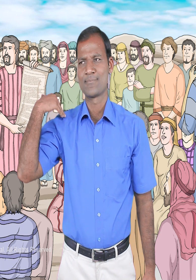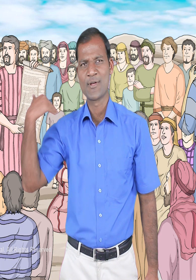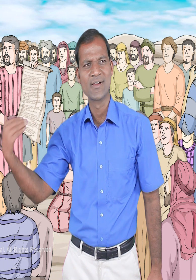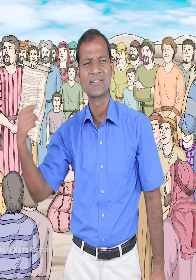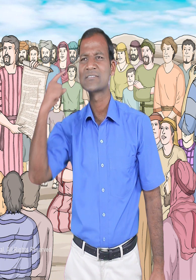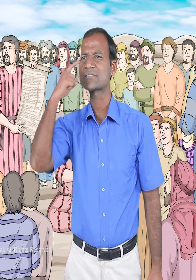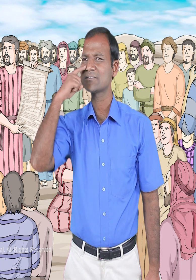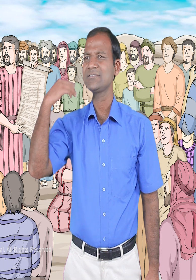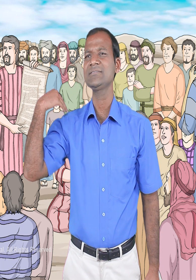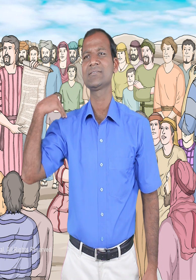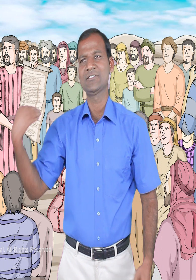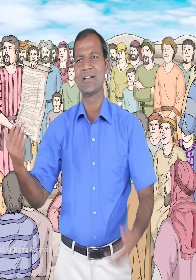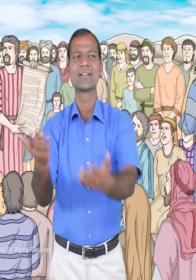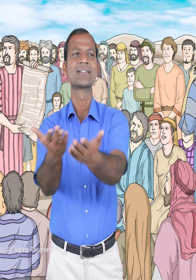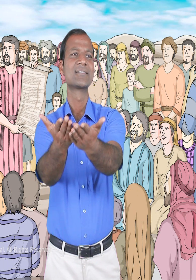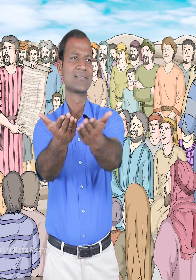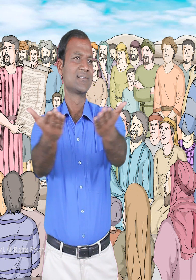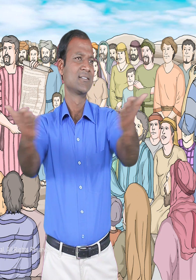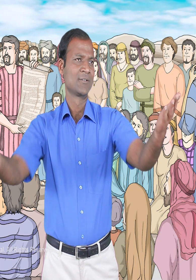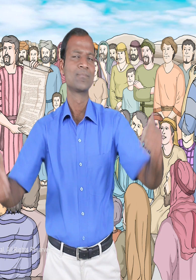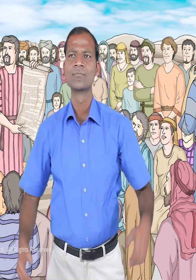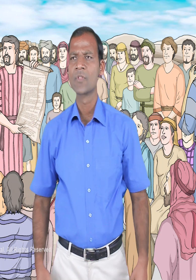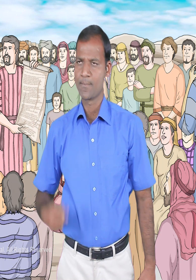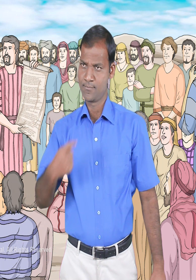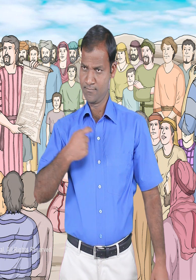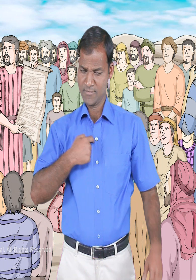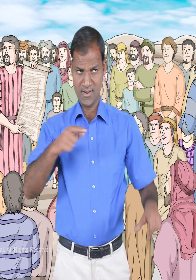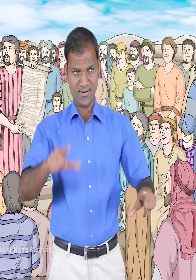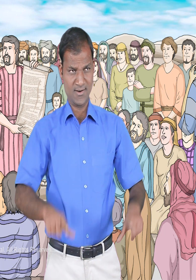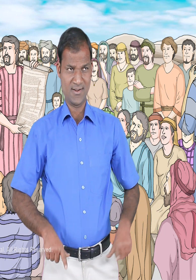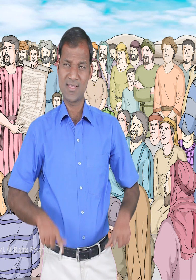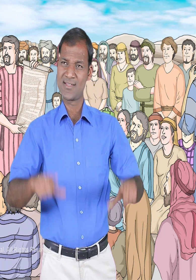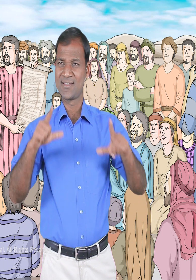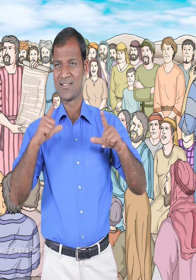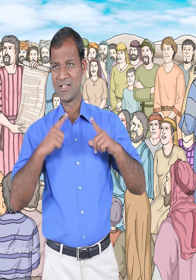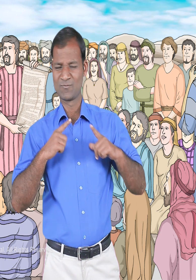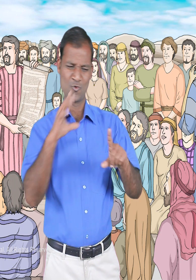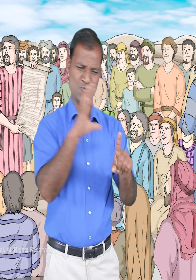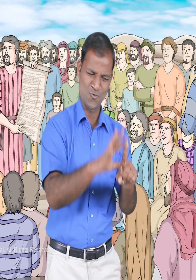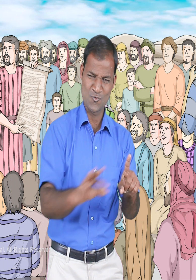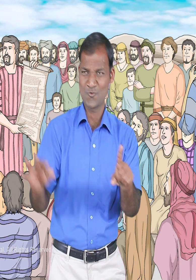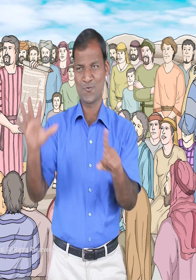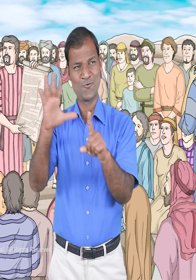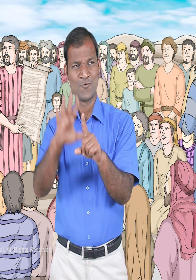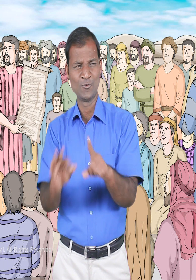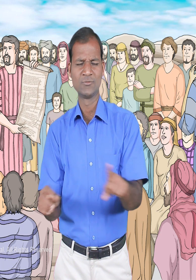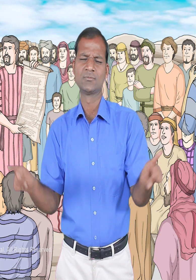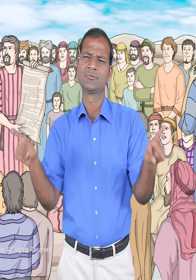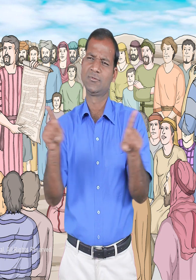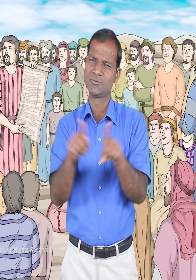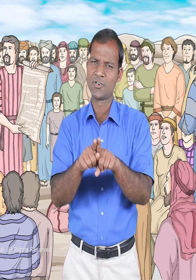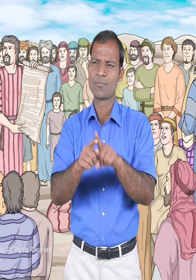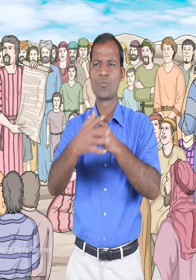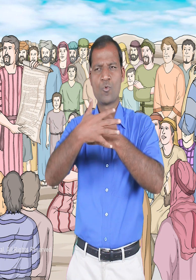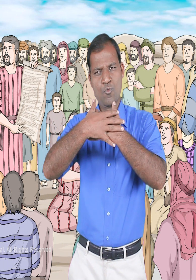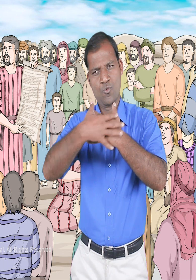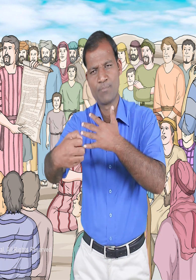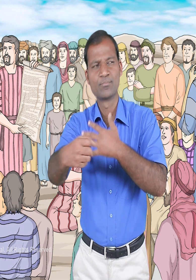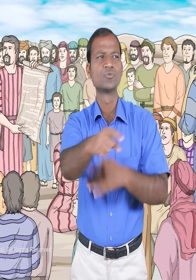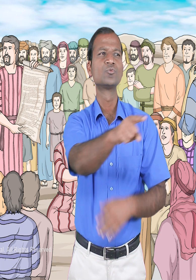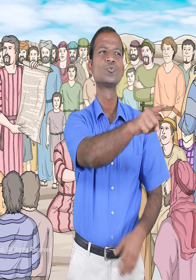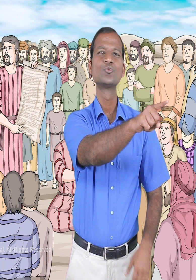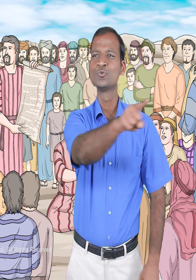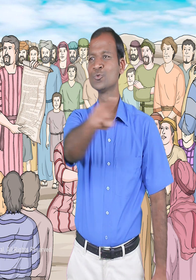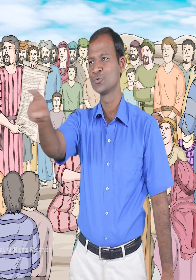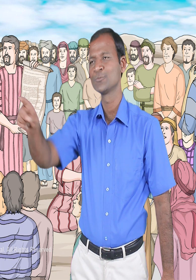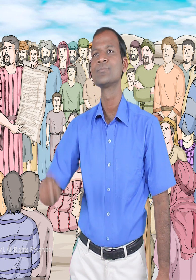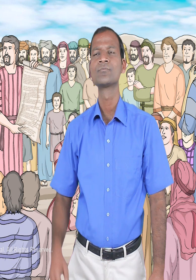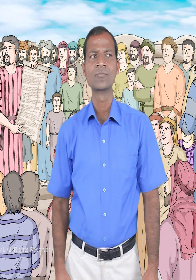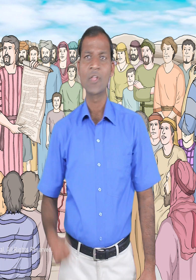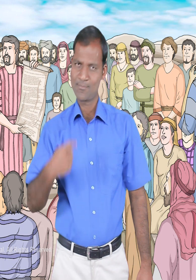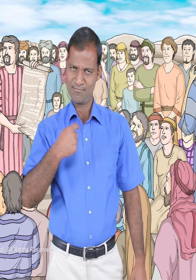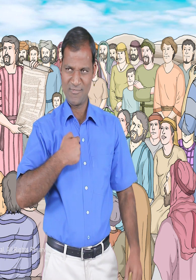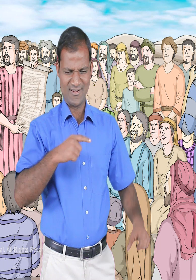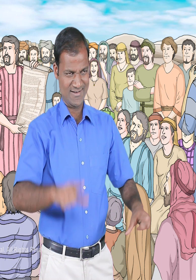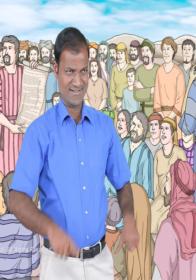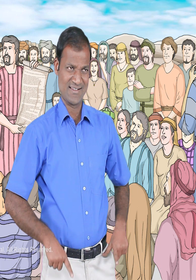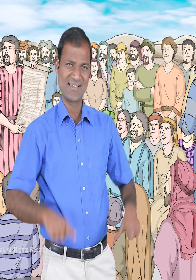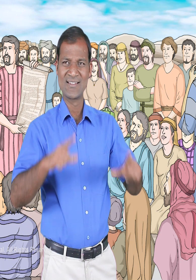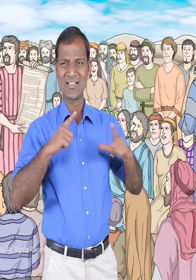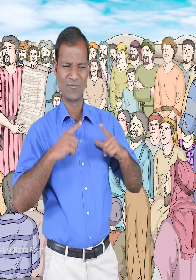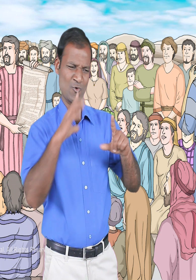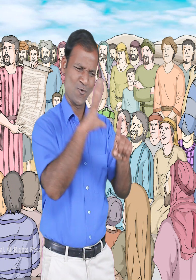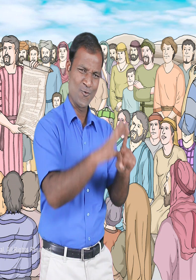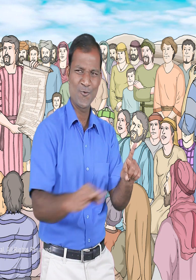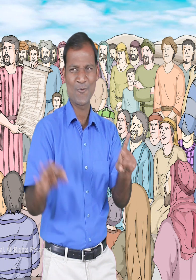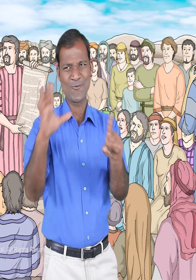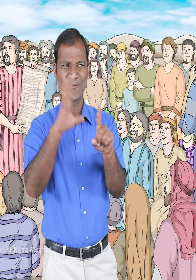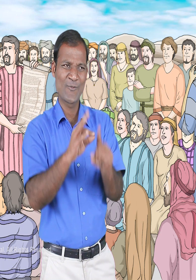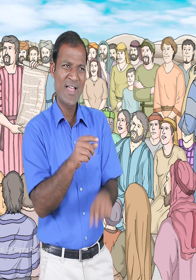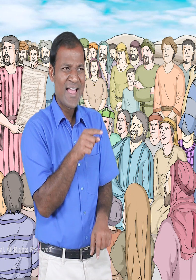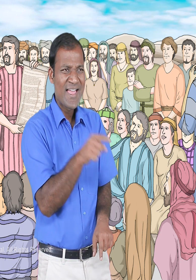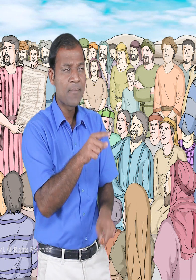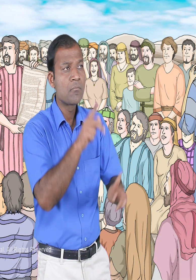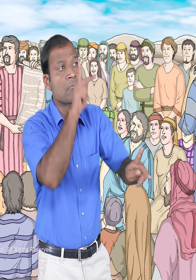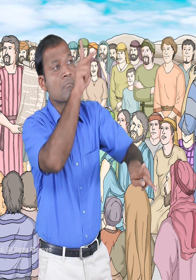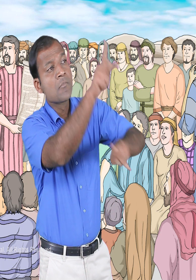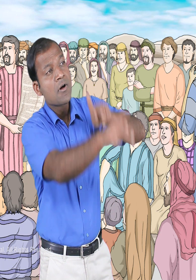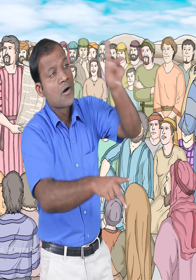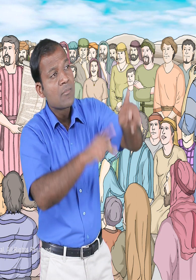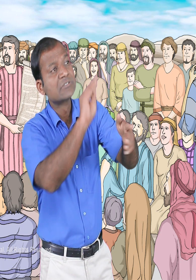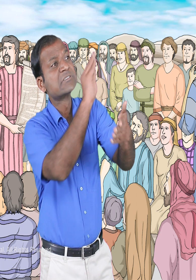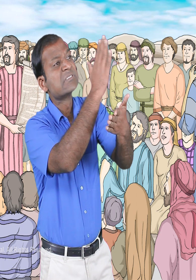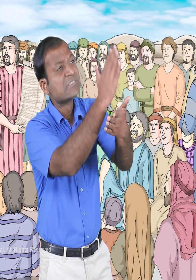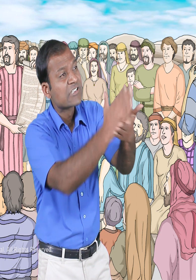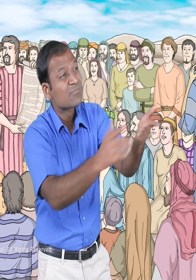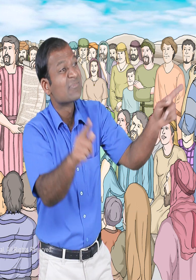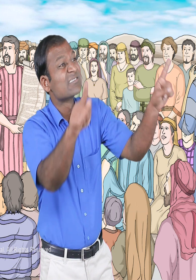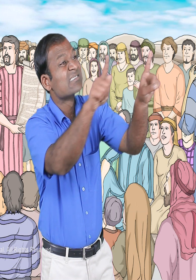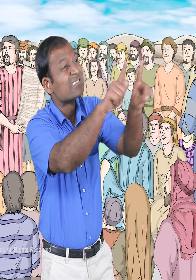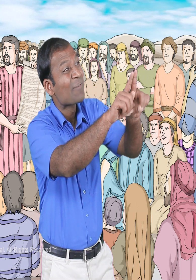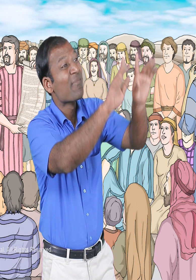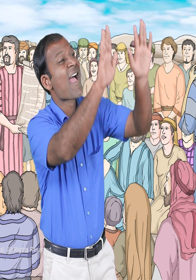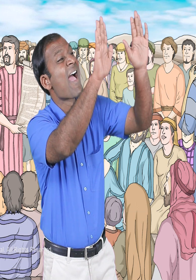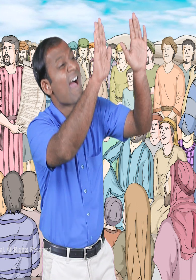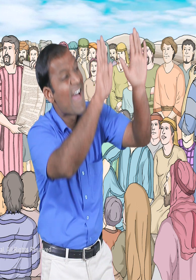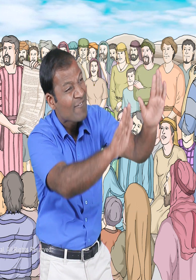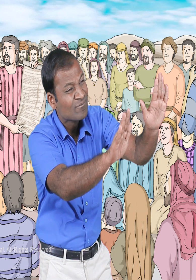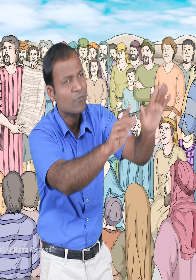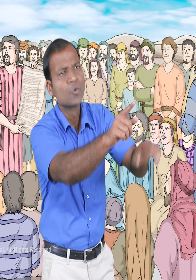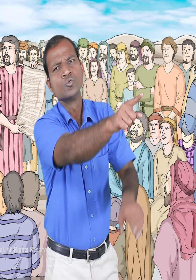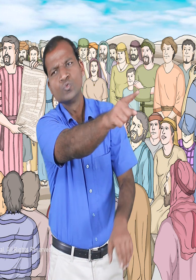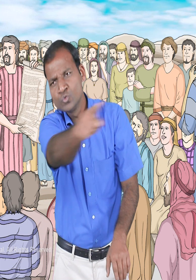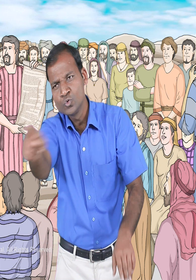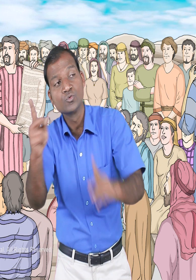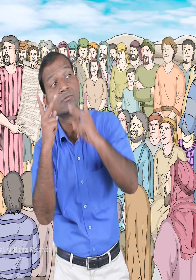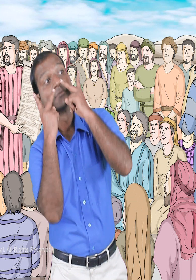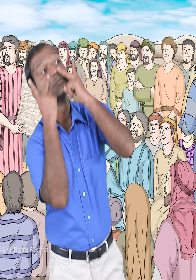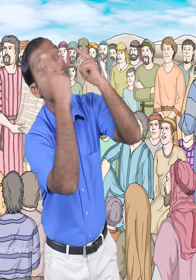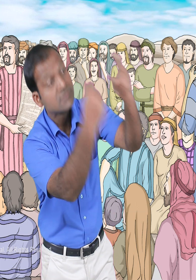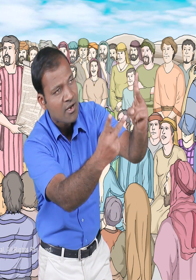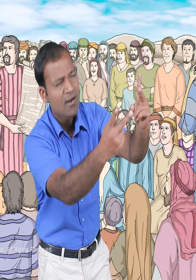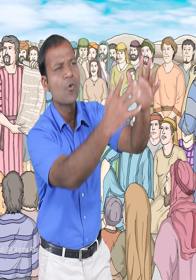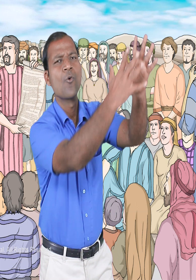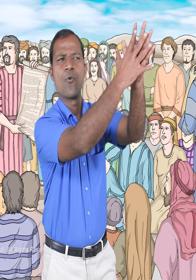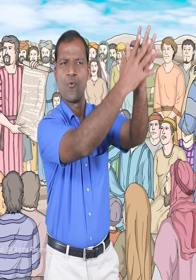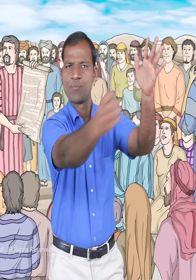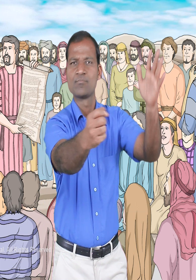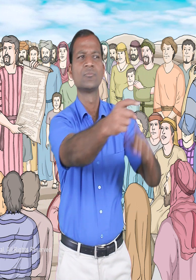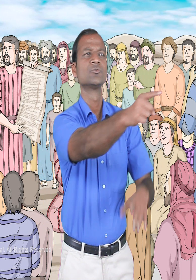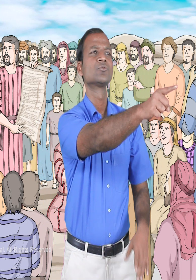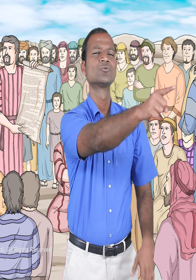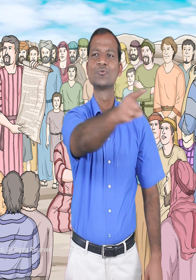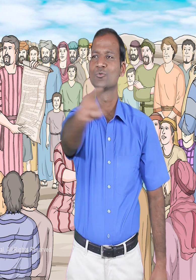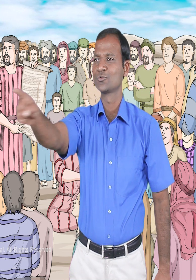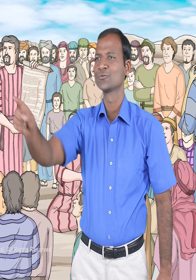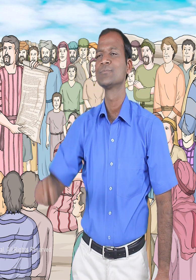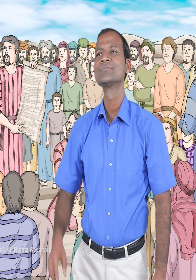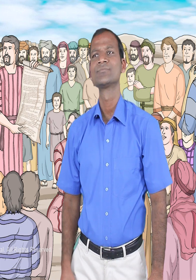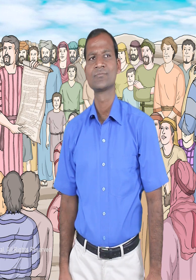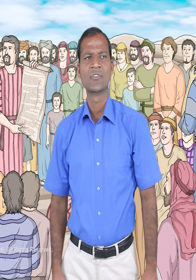Nevertheless, we must live up to what we have already attained.